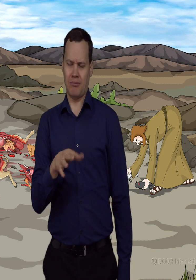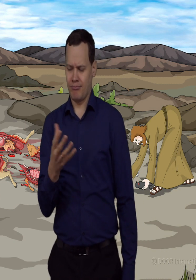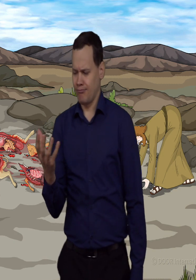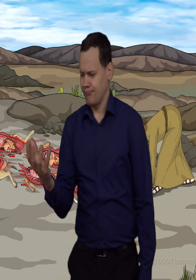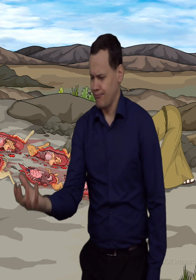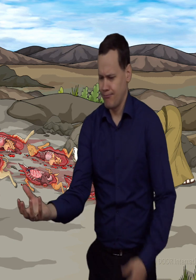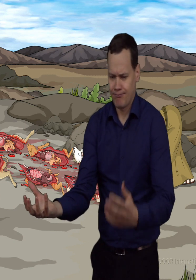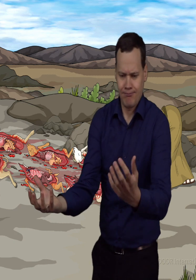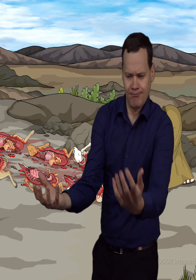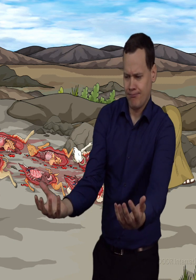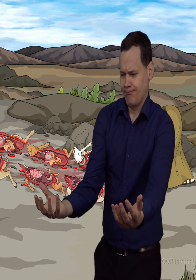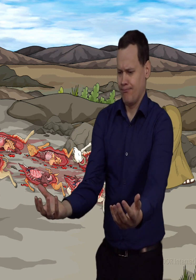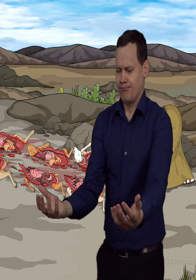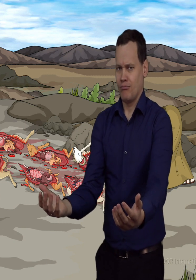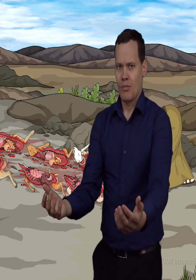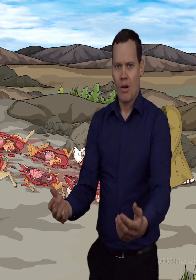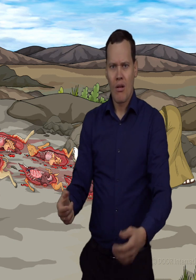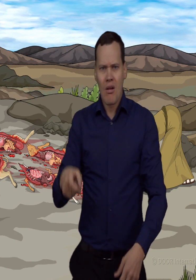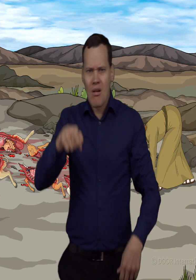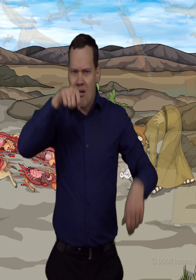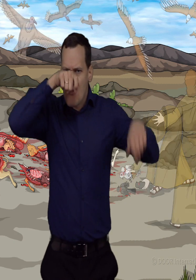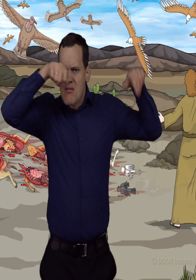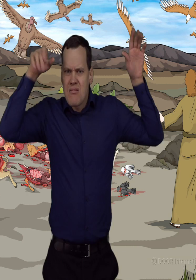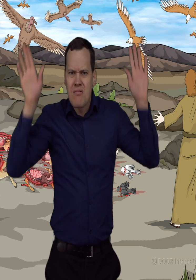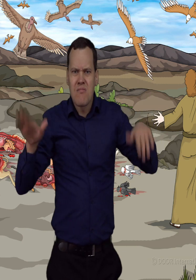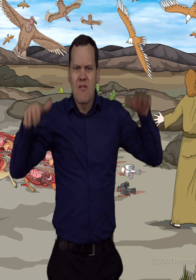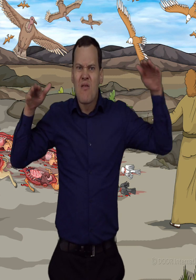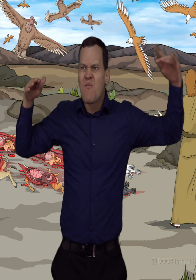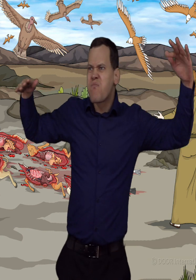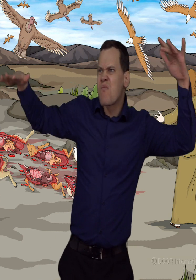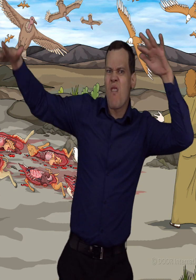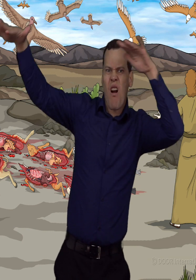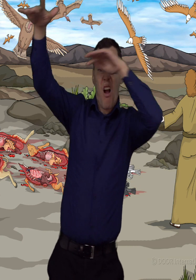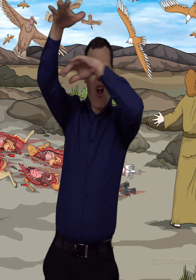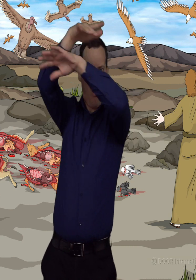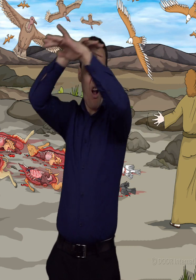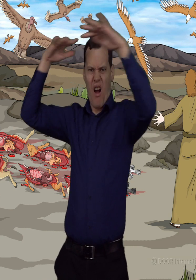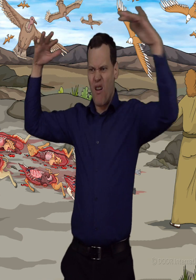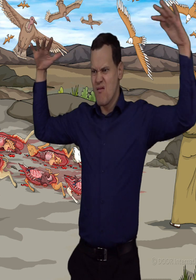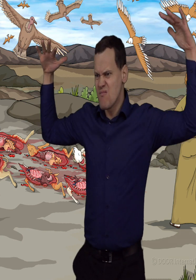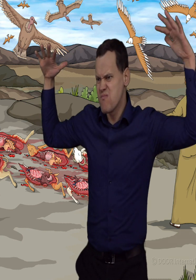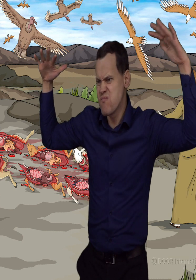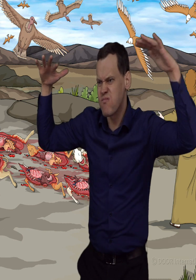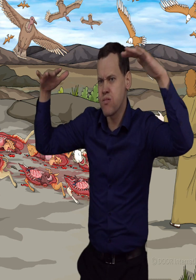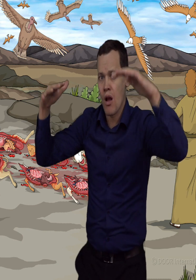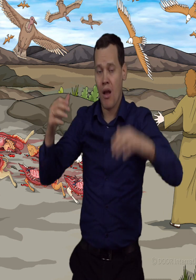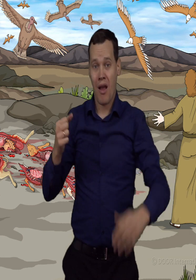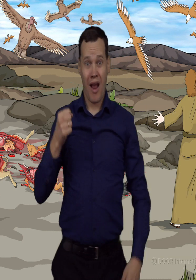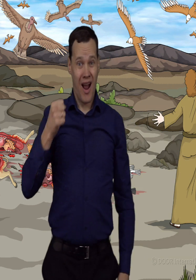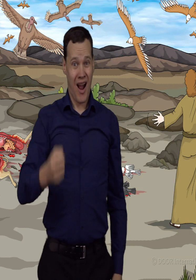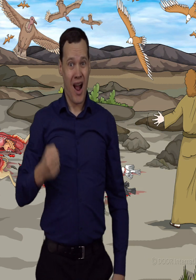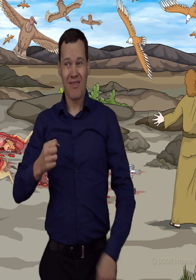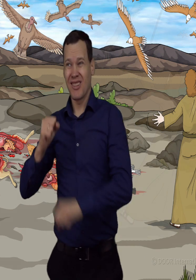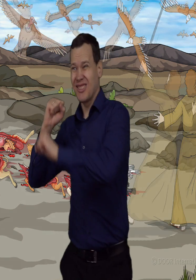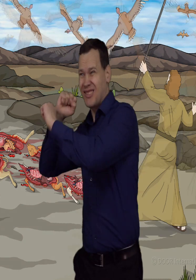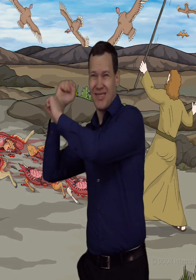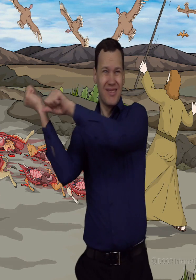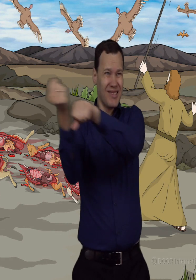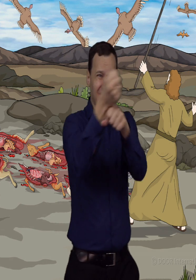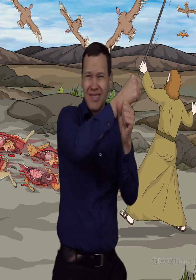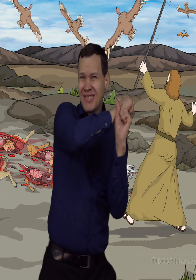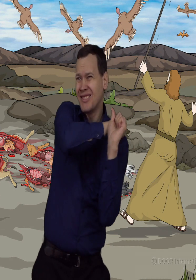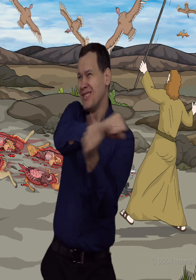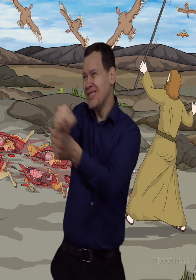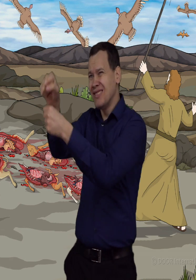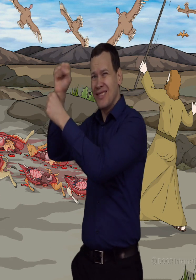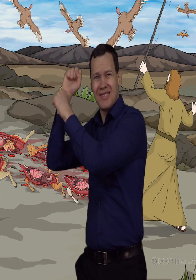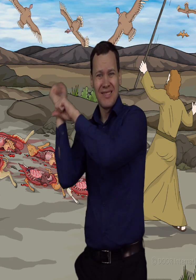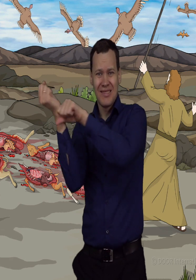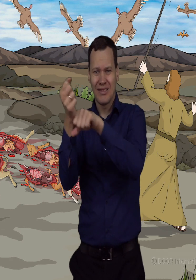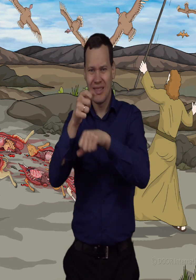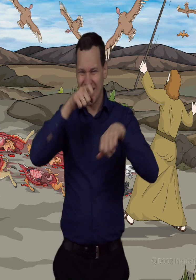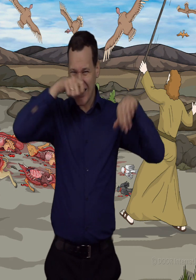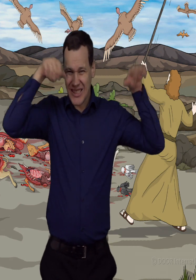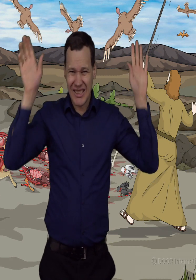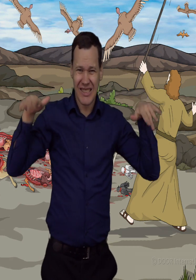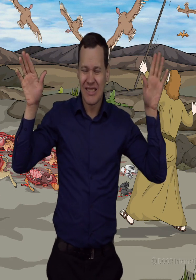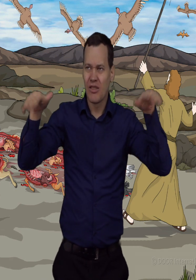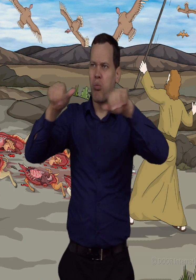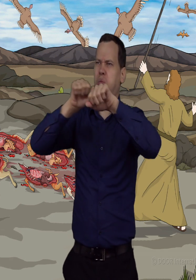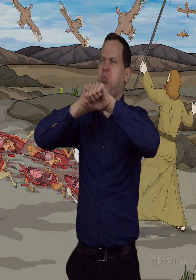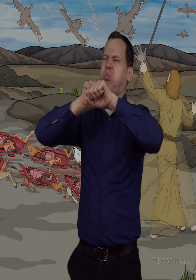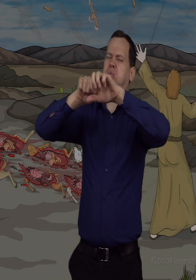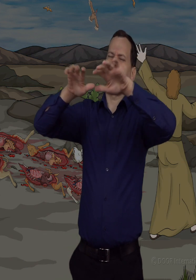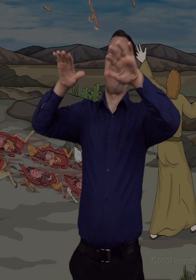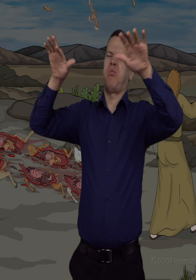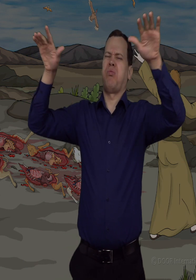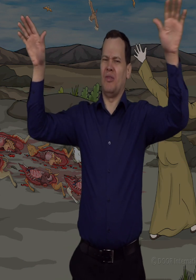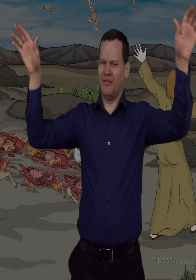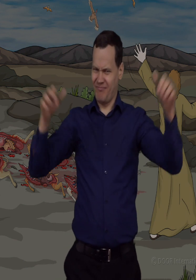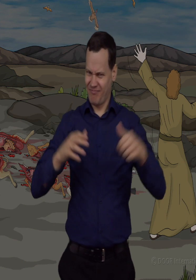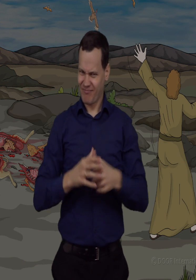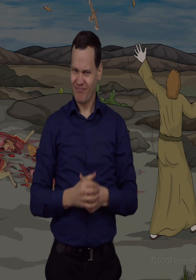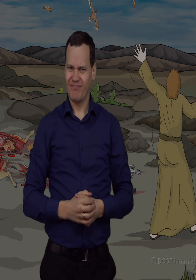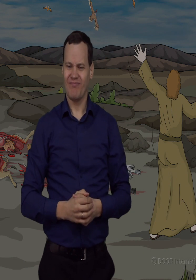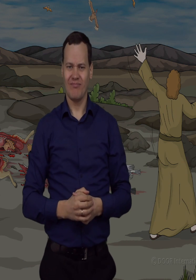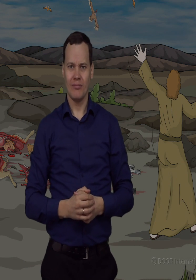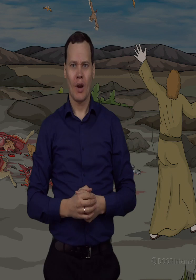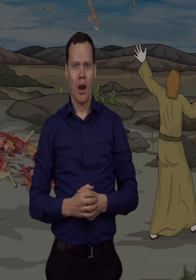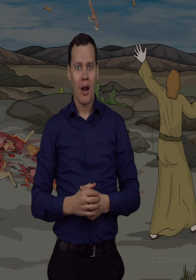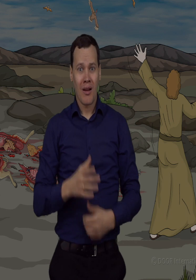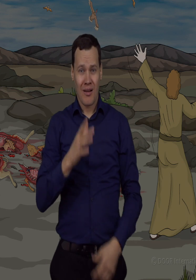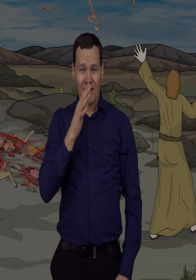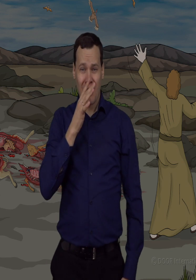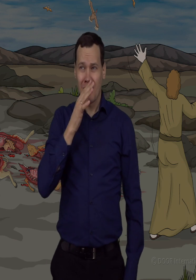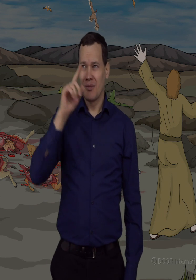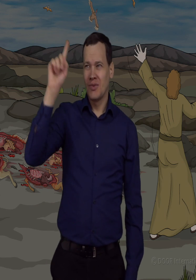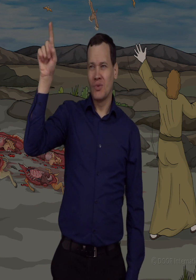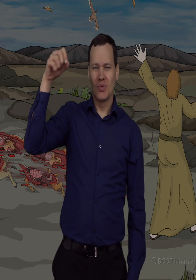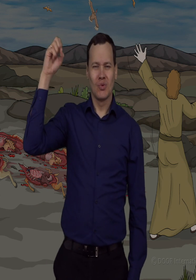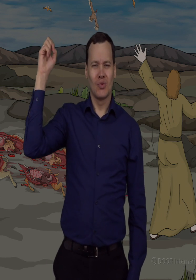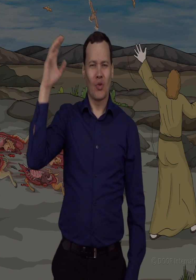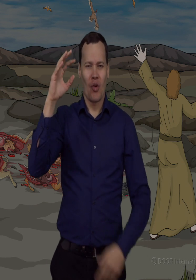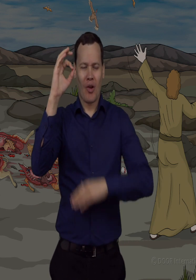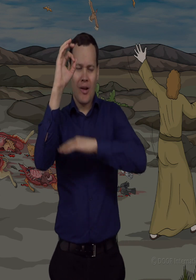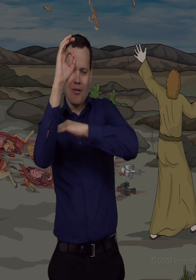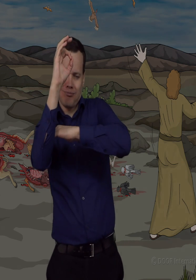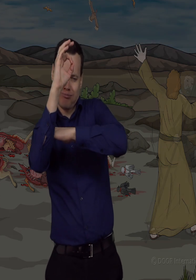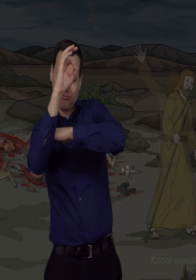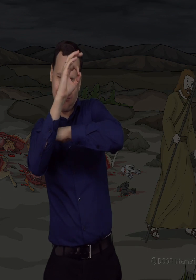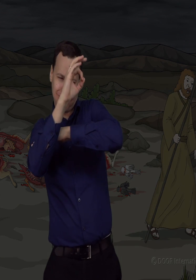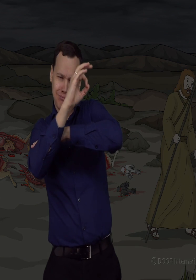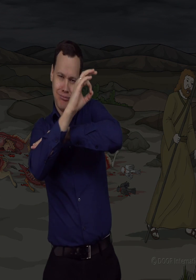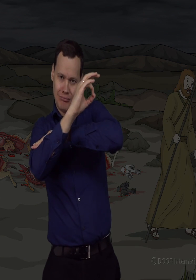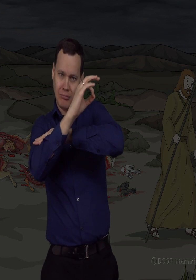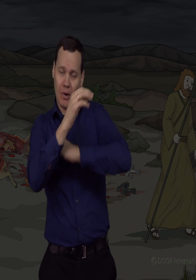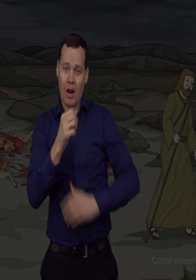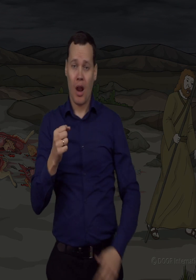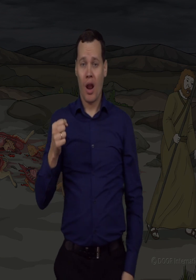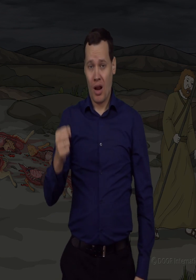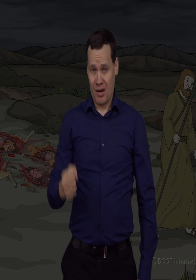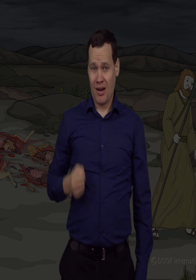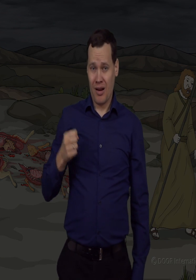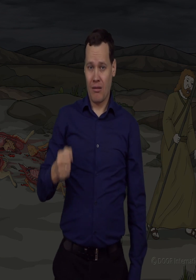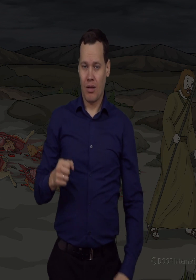And the birds of prey descended on the carcasses, but Abram drove them away.